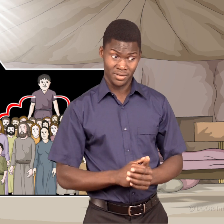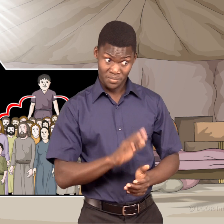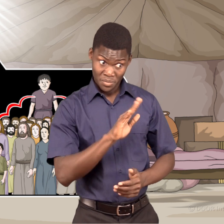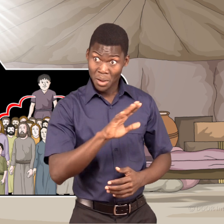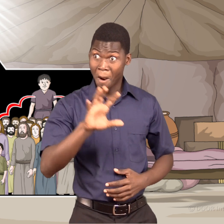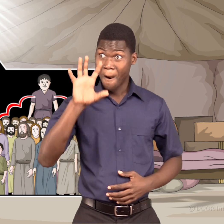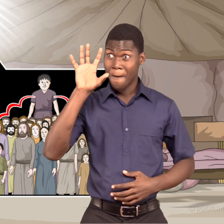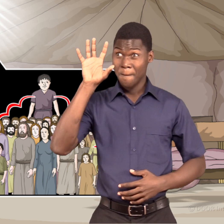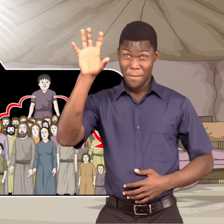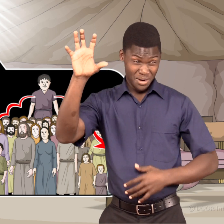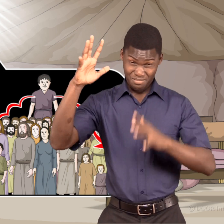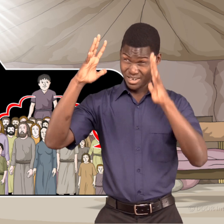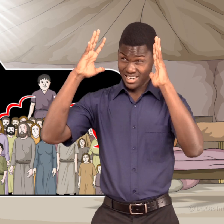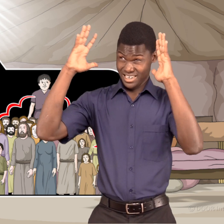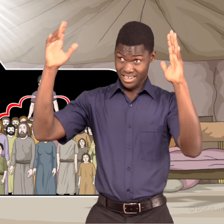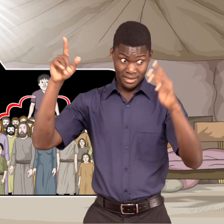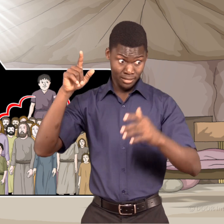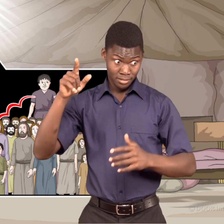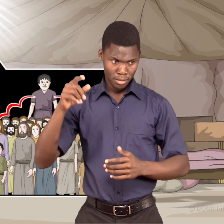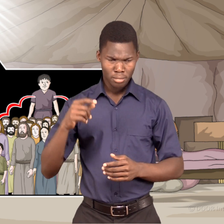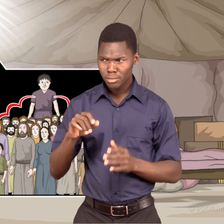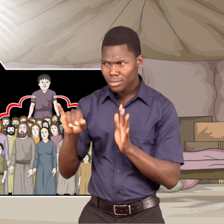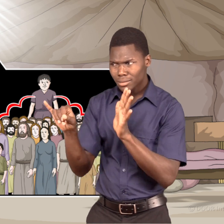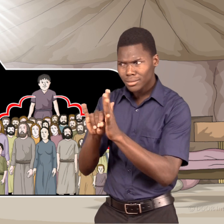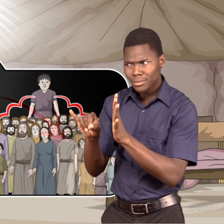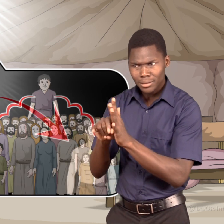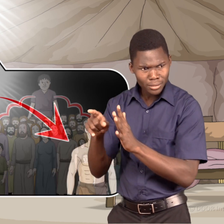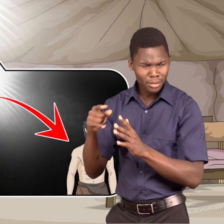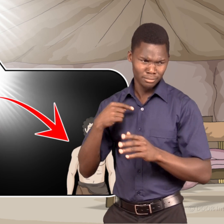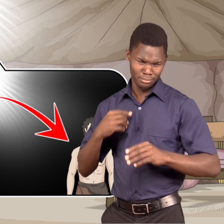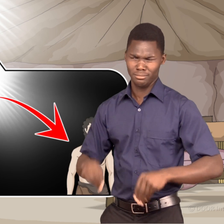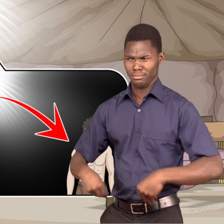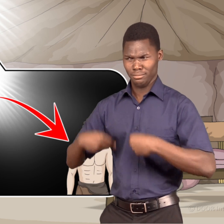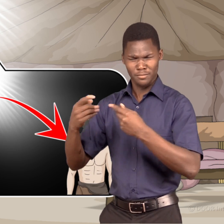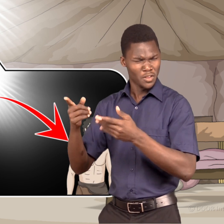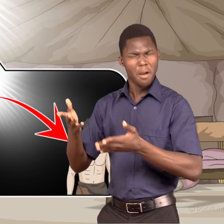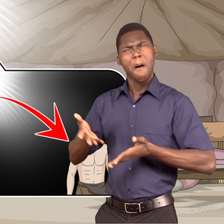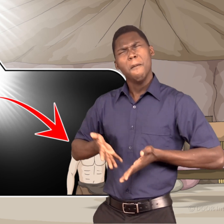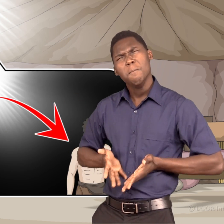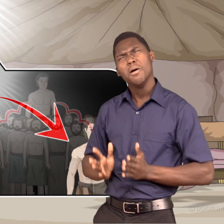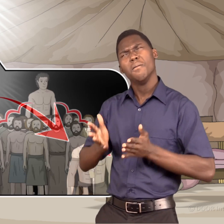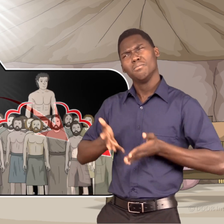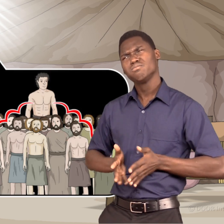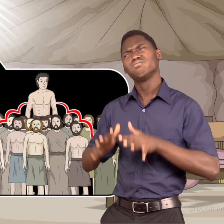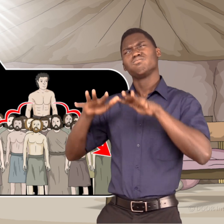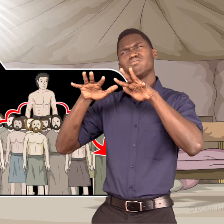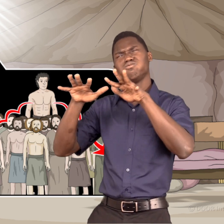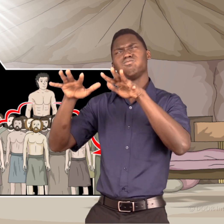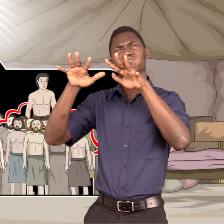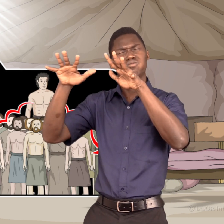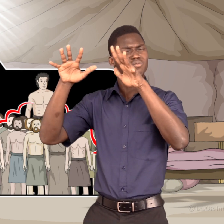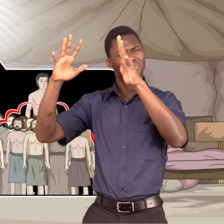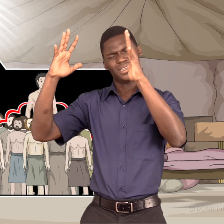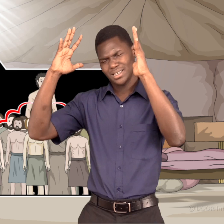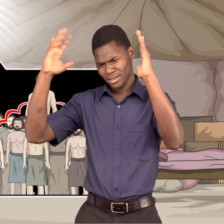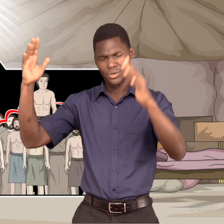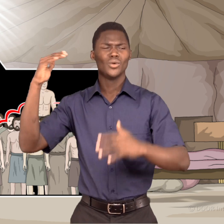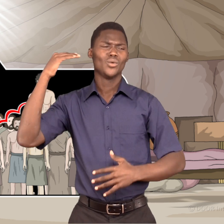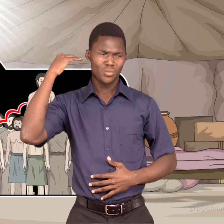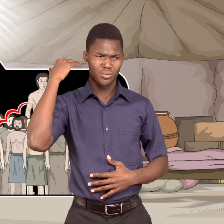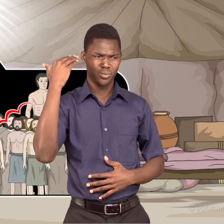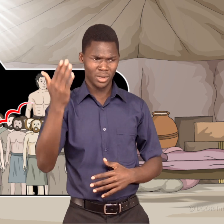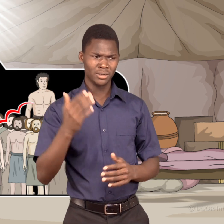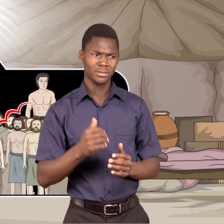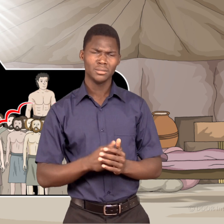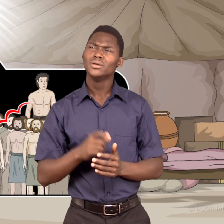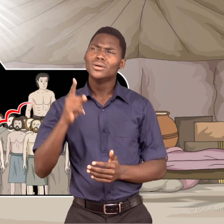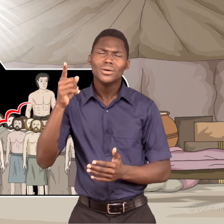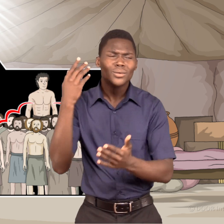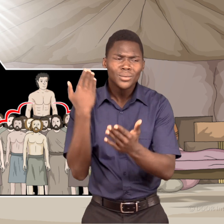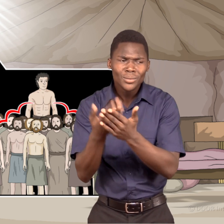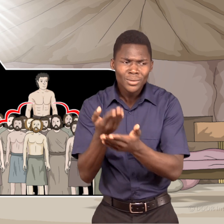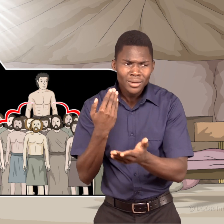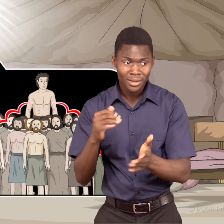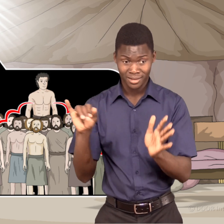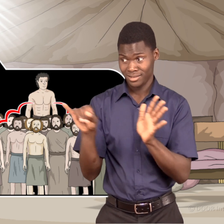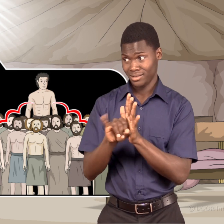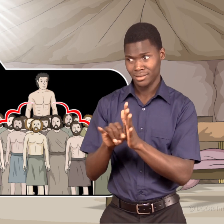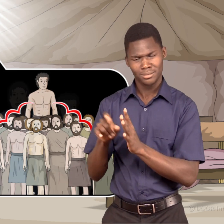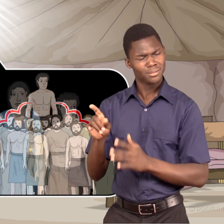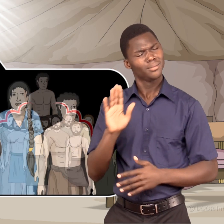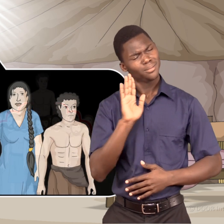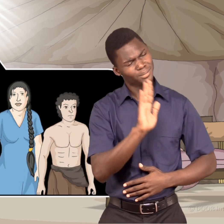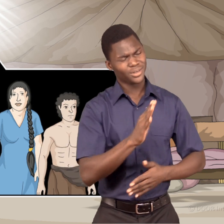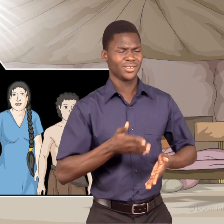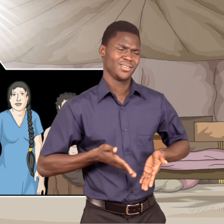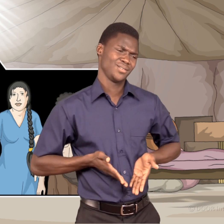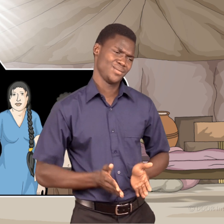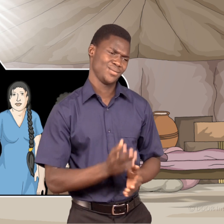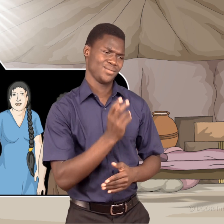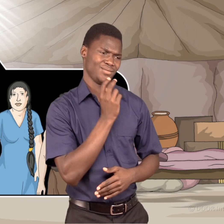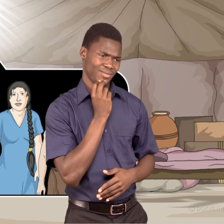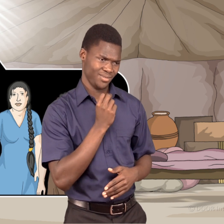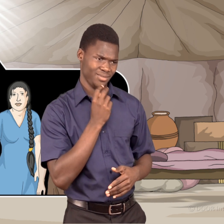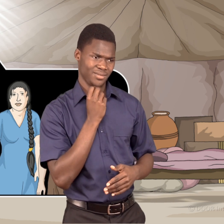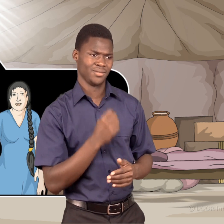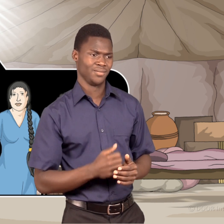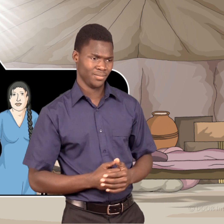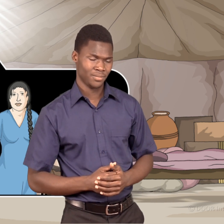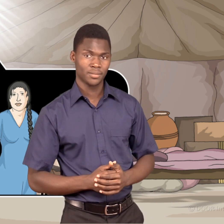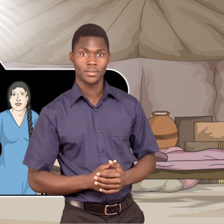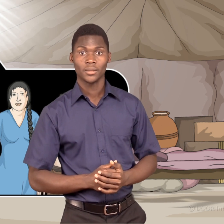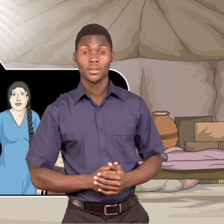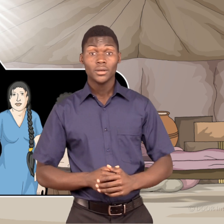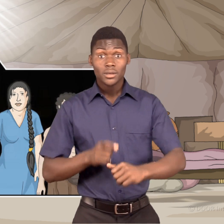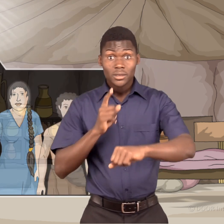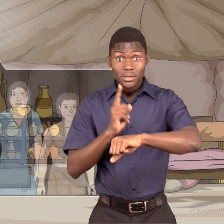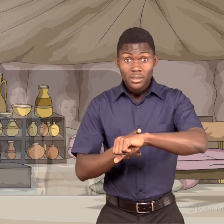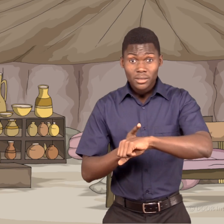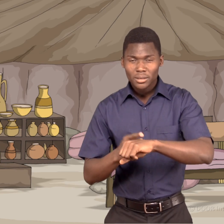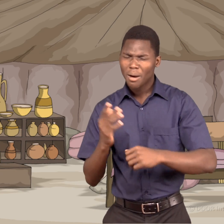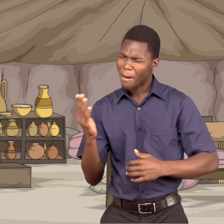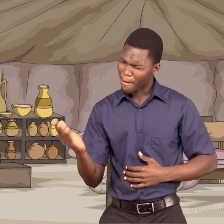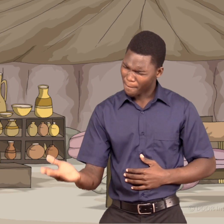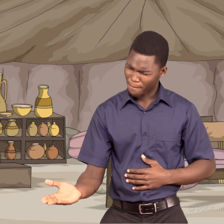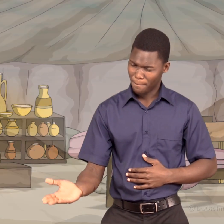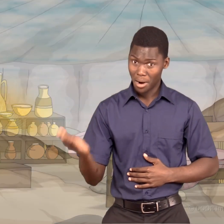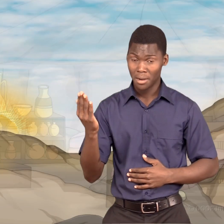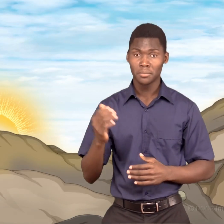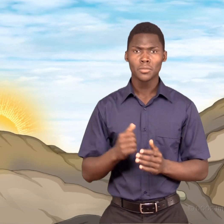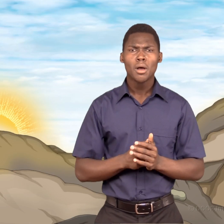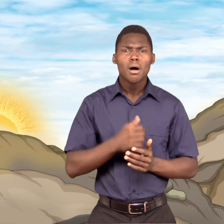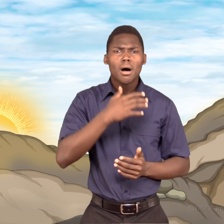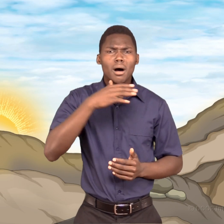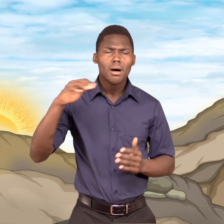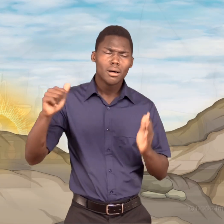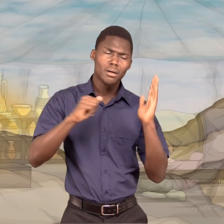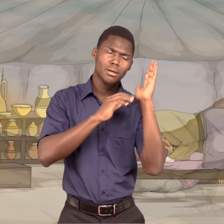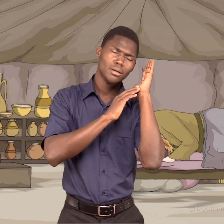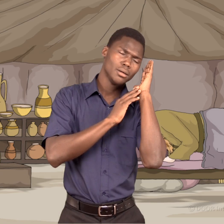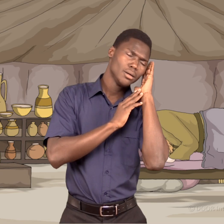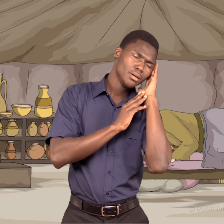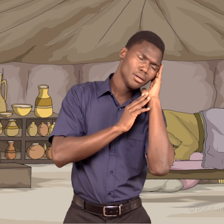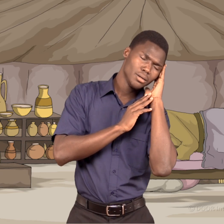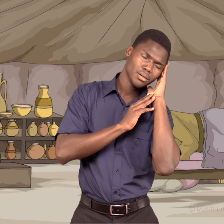But I will also make a nation of the slave woman’s son, because he is your offspring.”